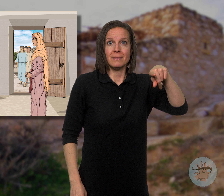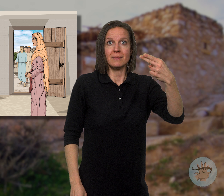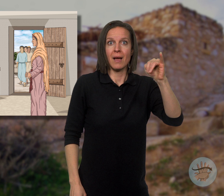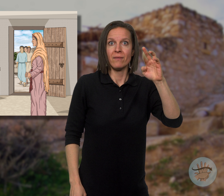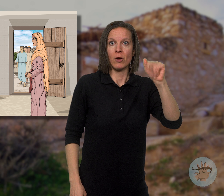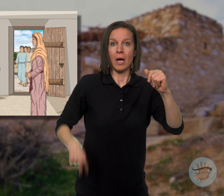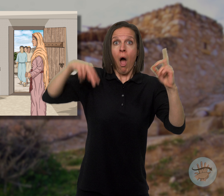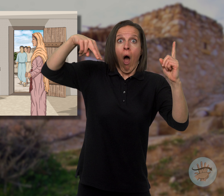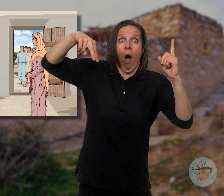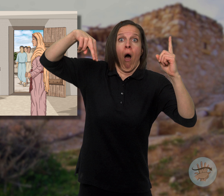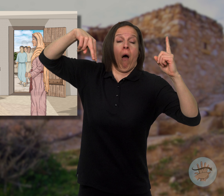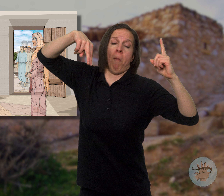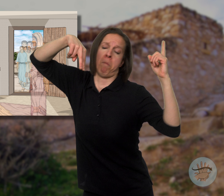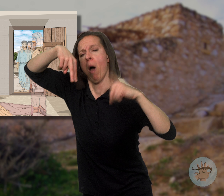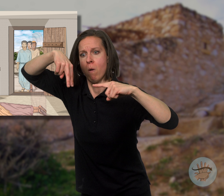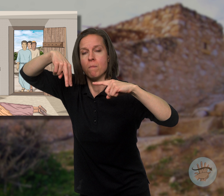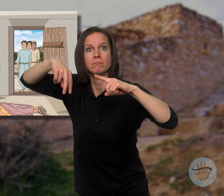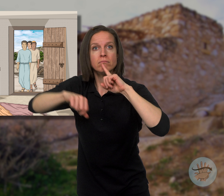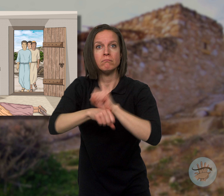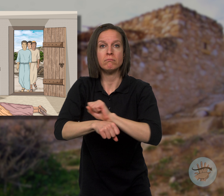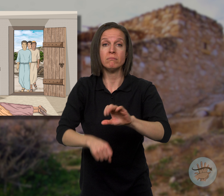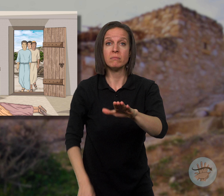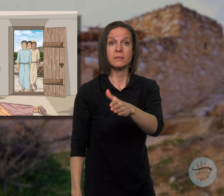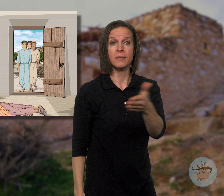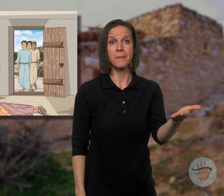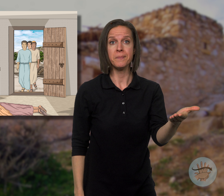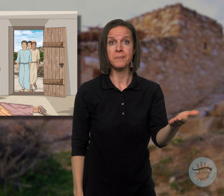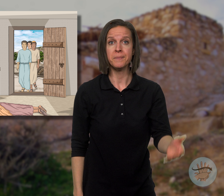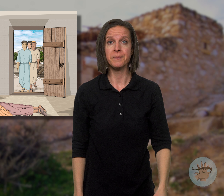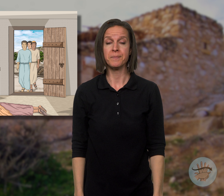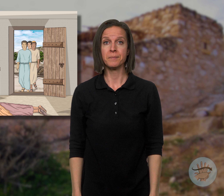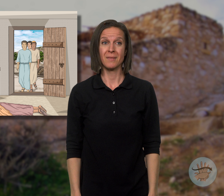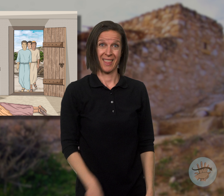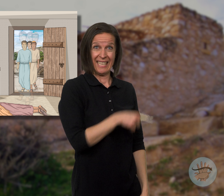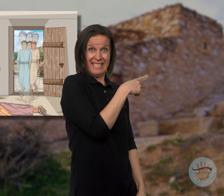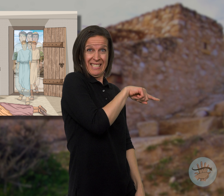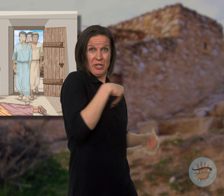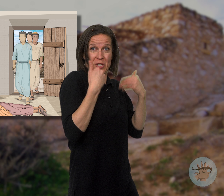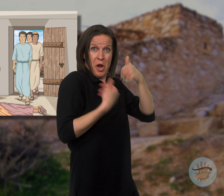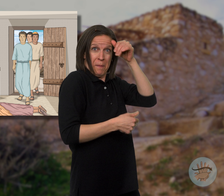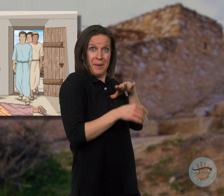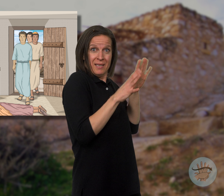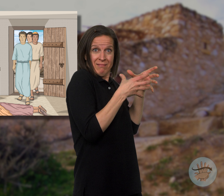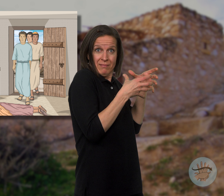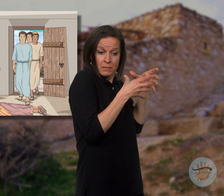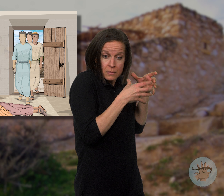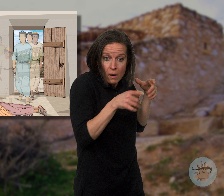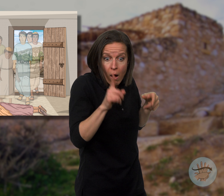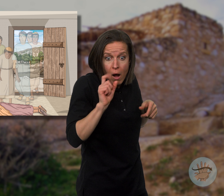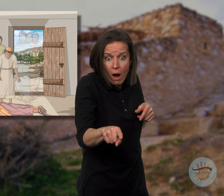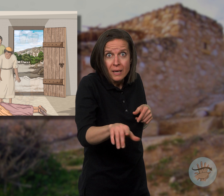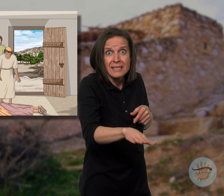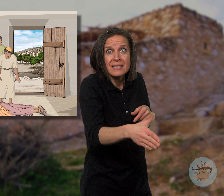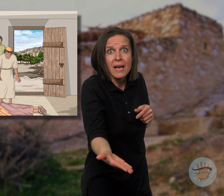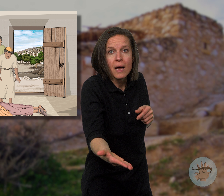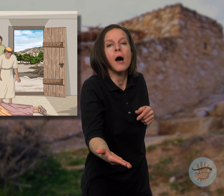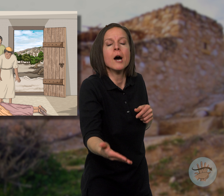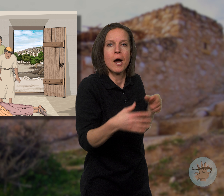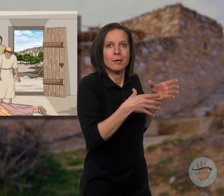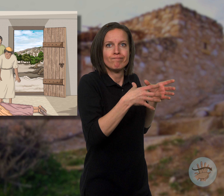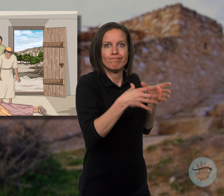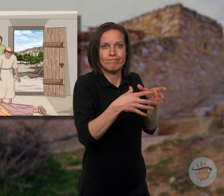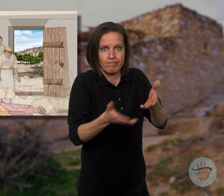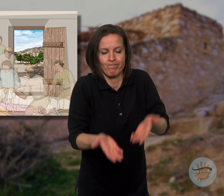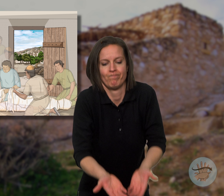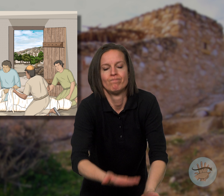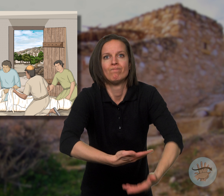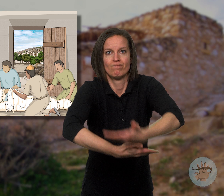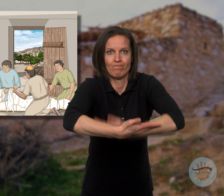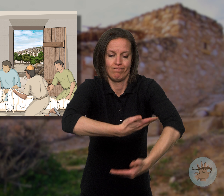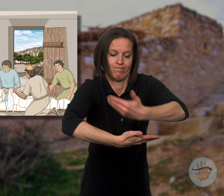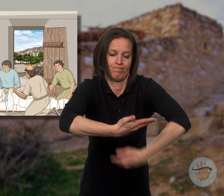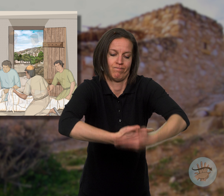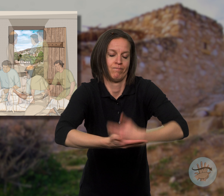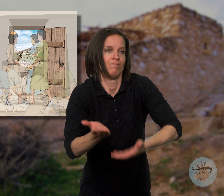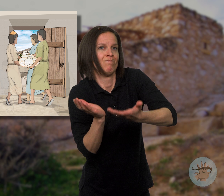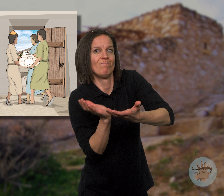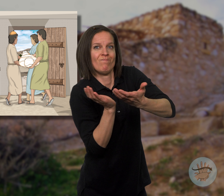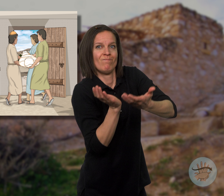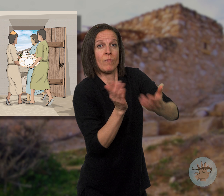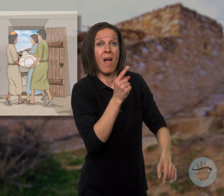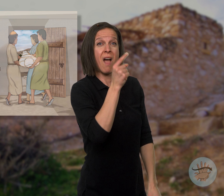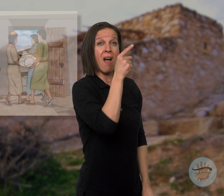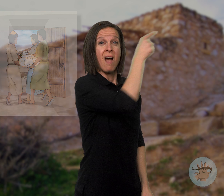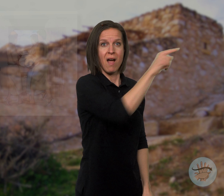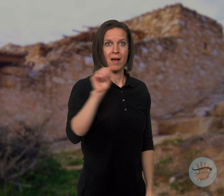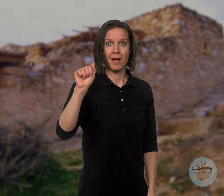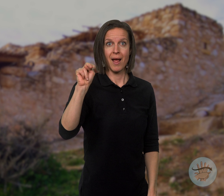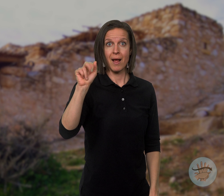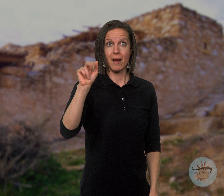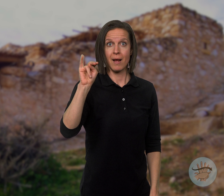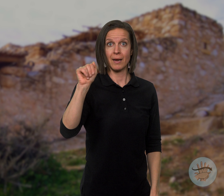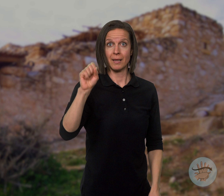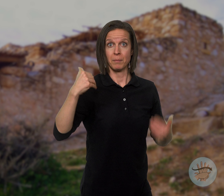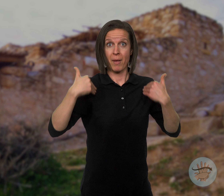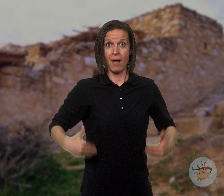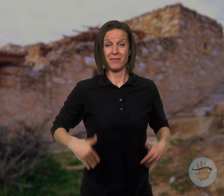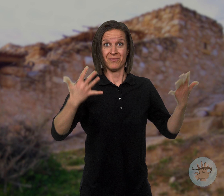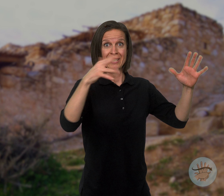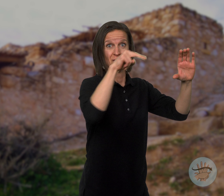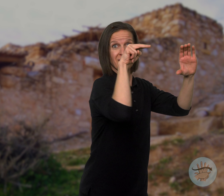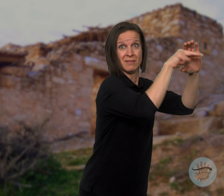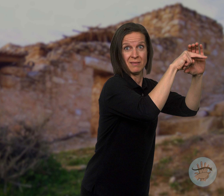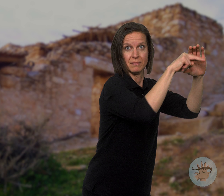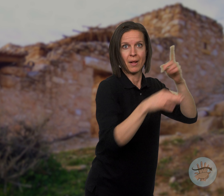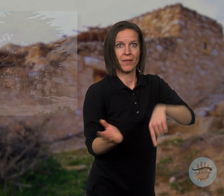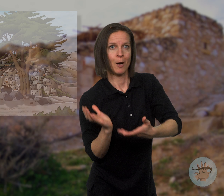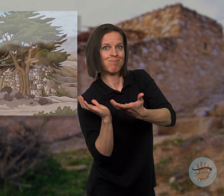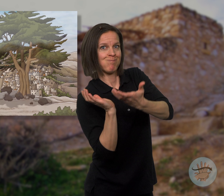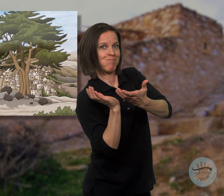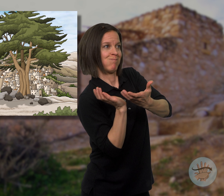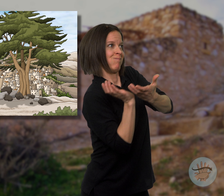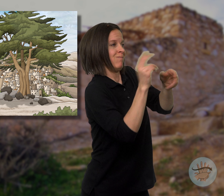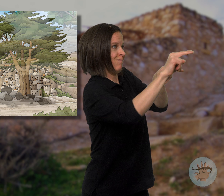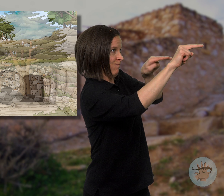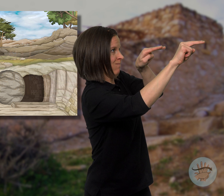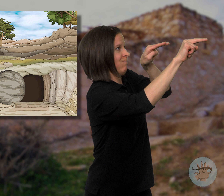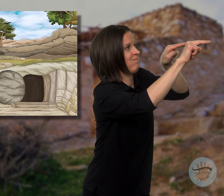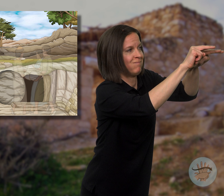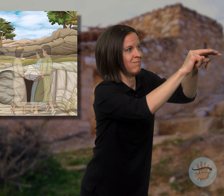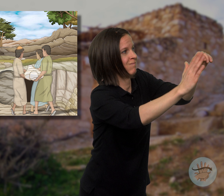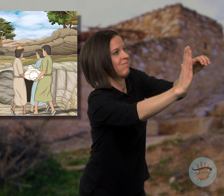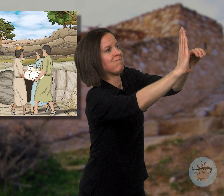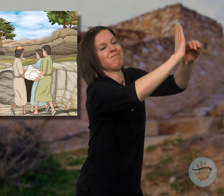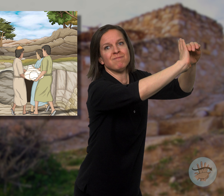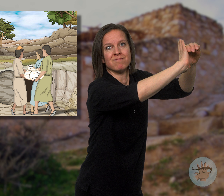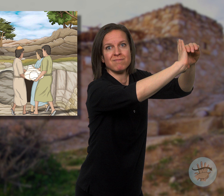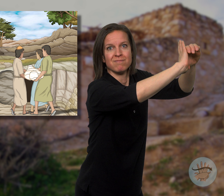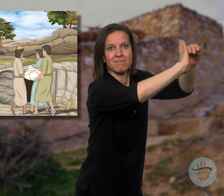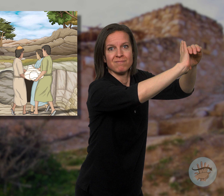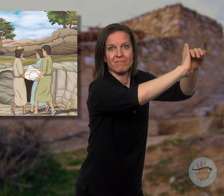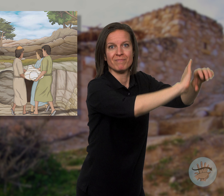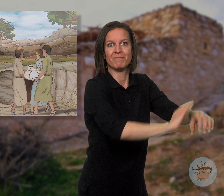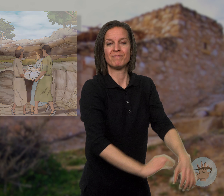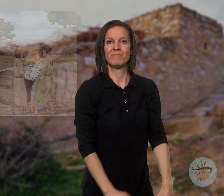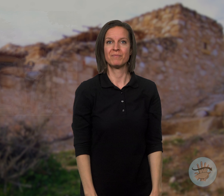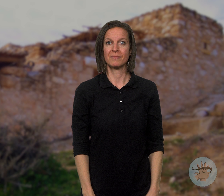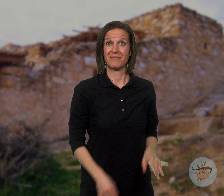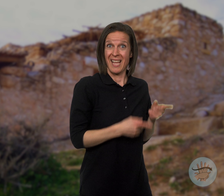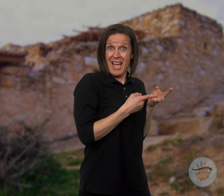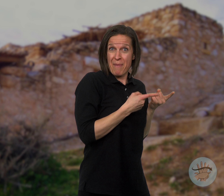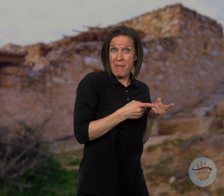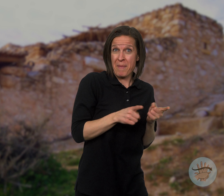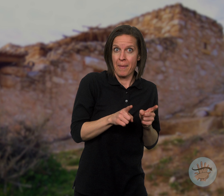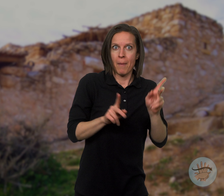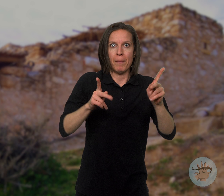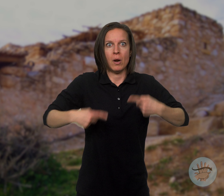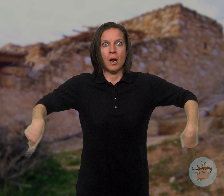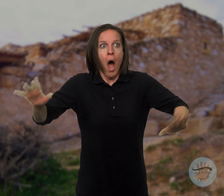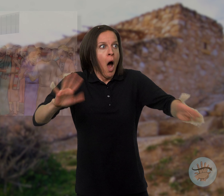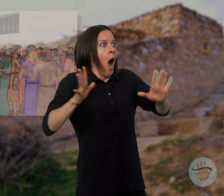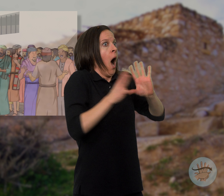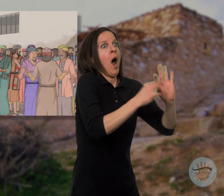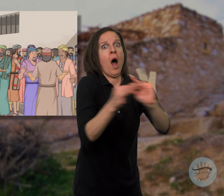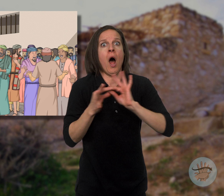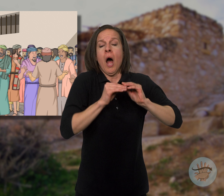At that instant she fell down at his feet and died. Then the young men came in and, finding her dead, carried her out and buried her beside her husband.